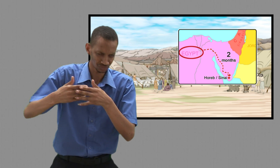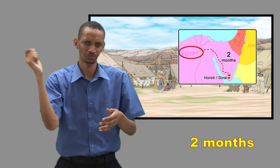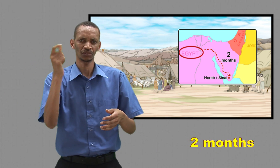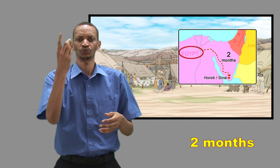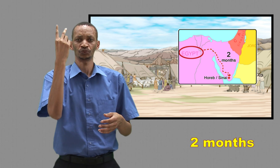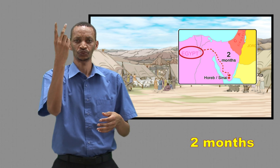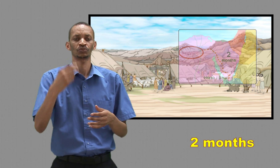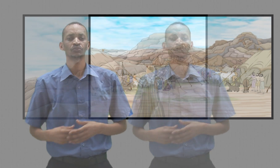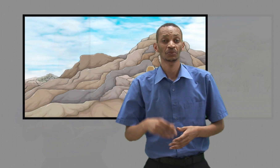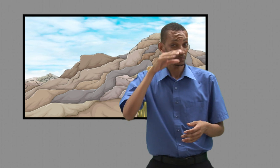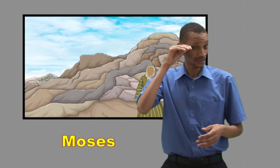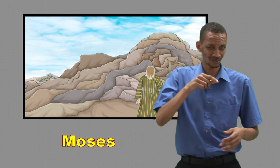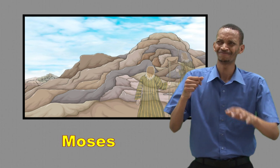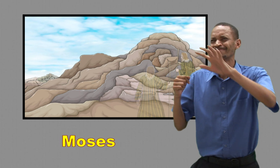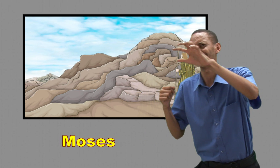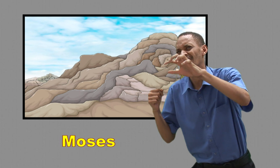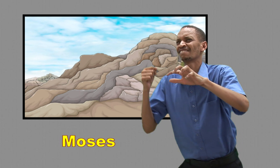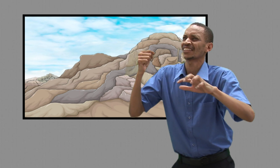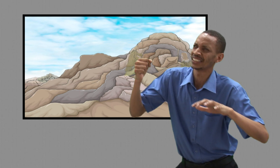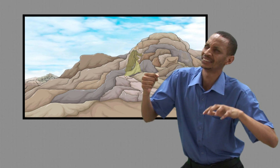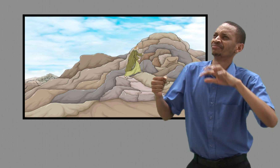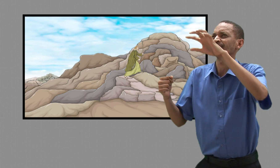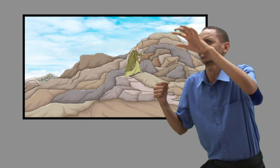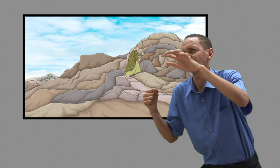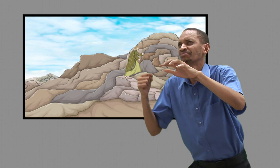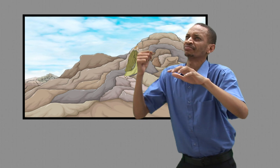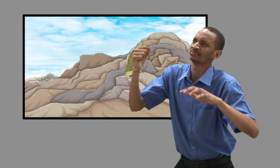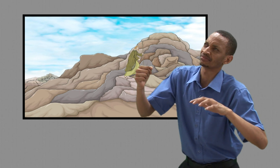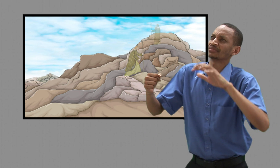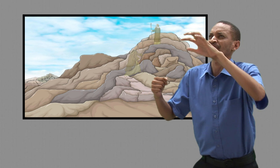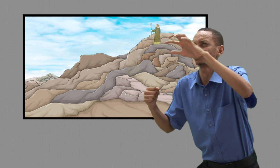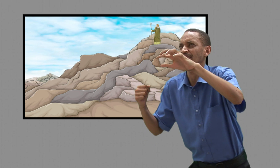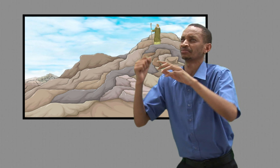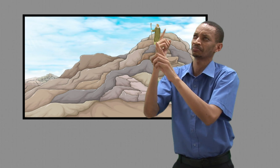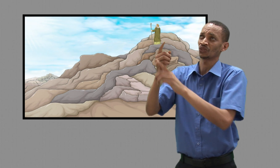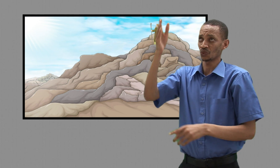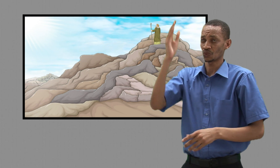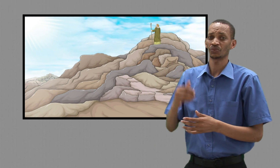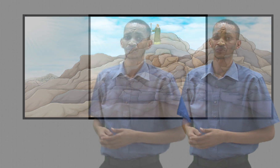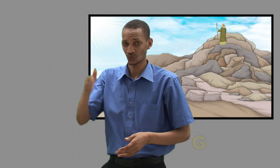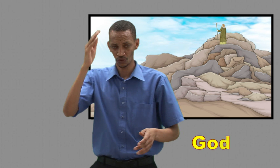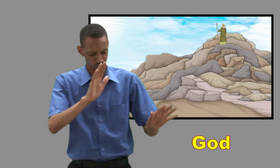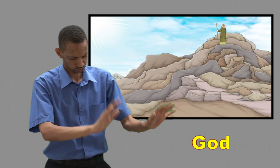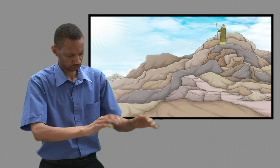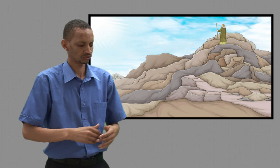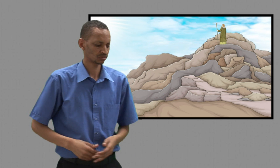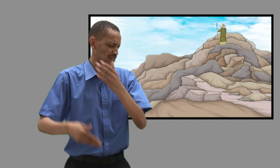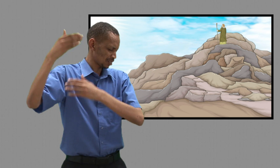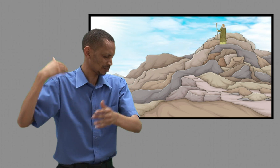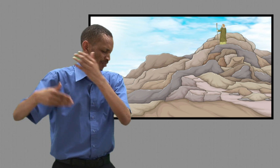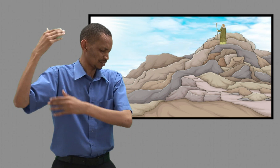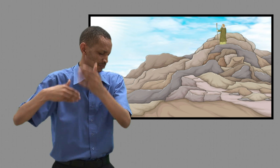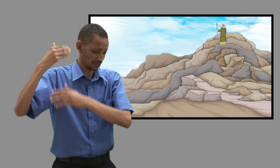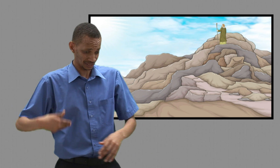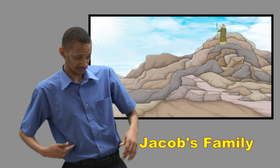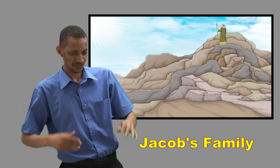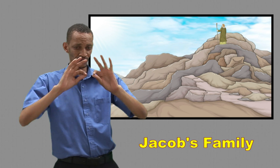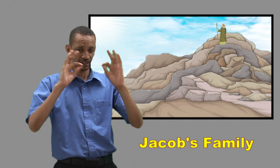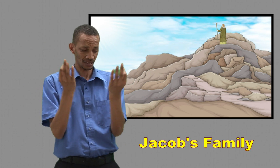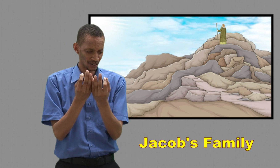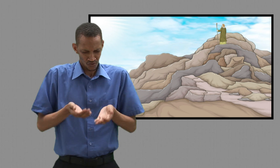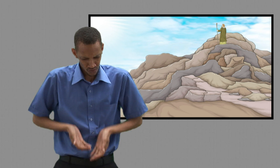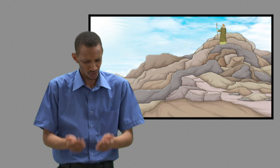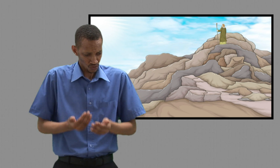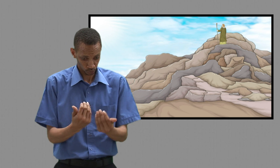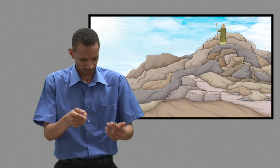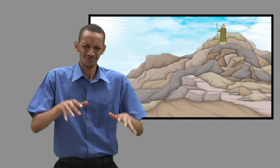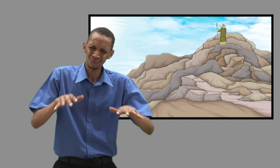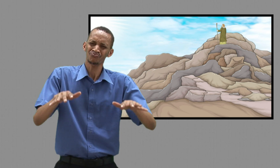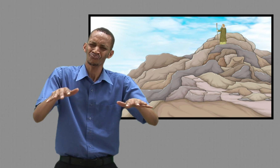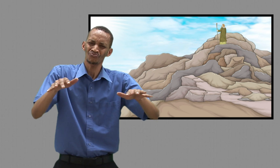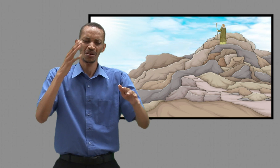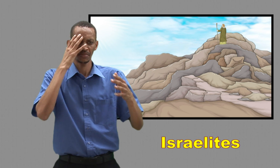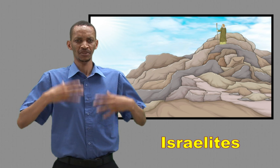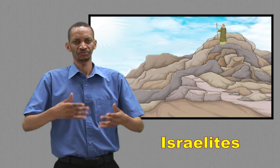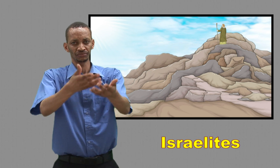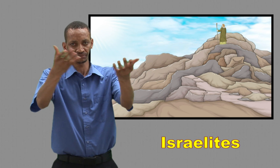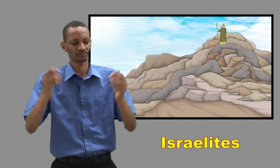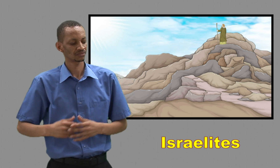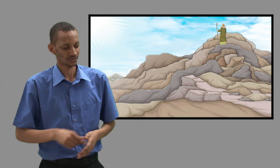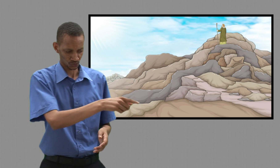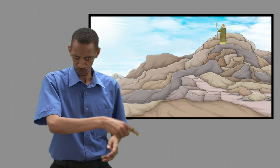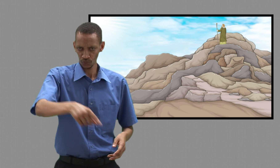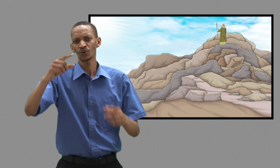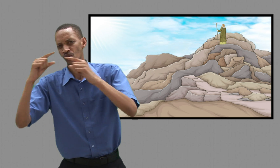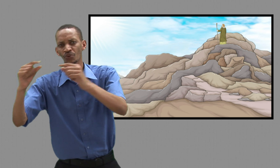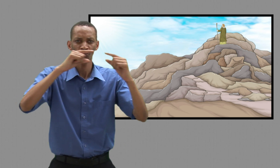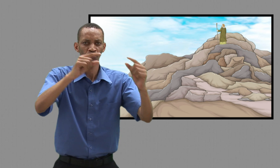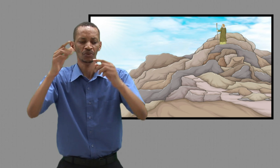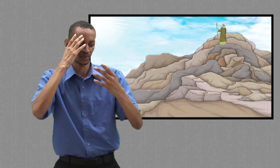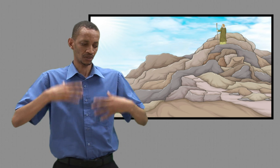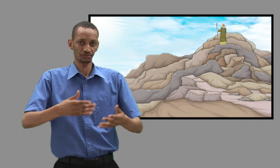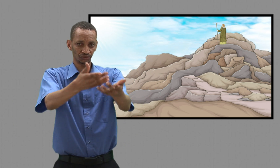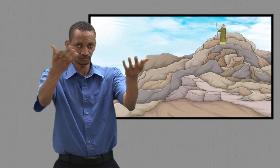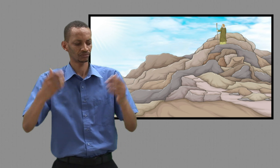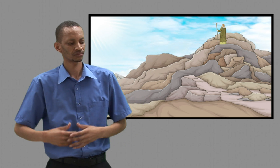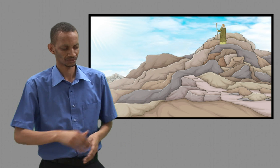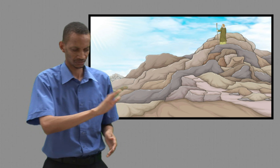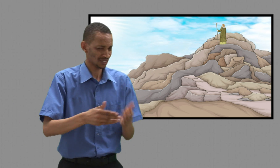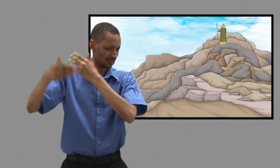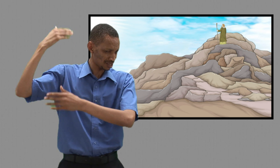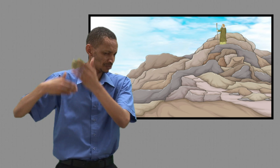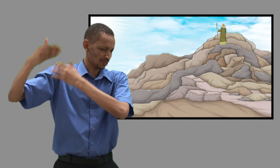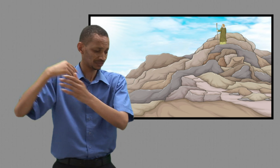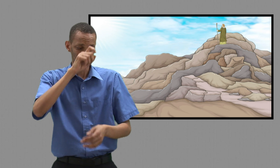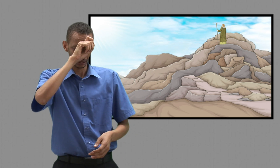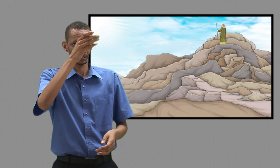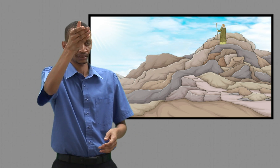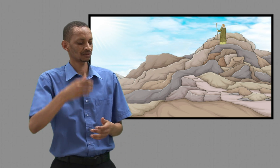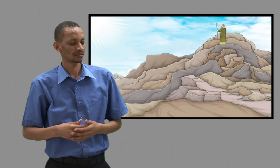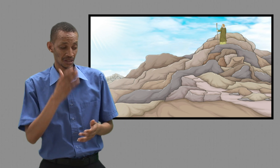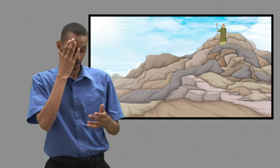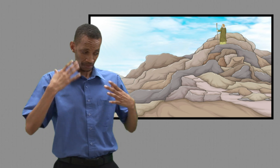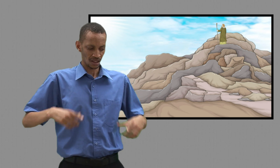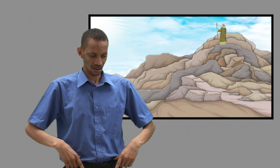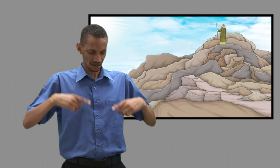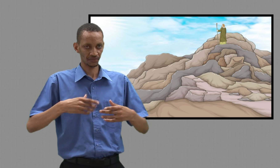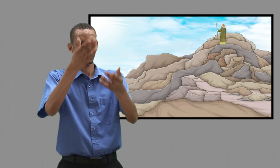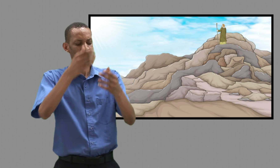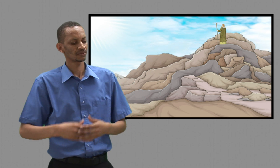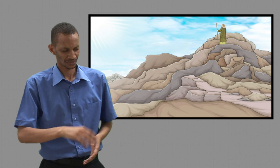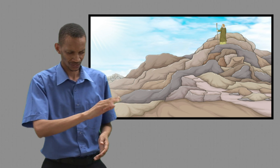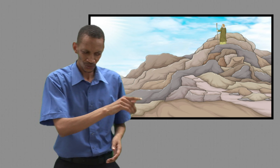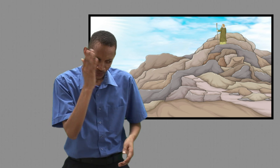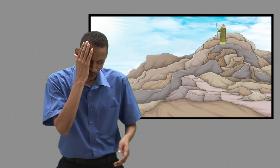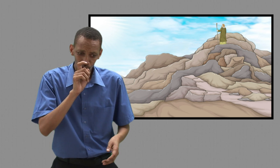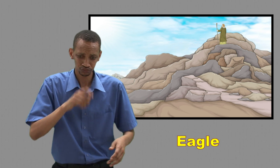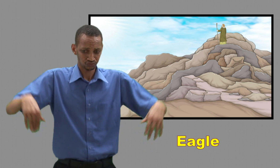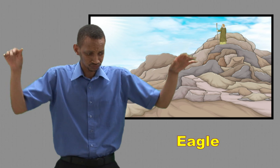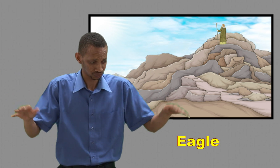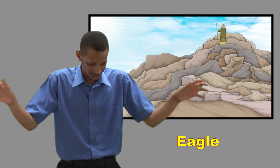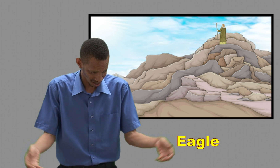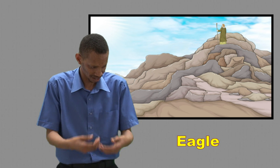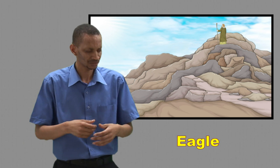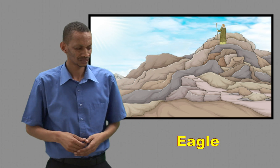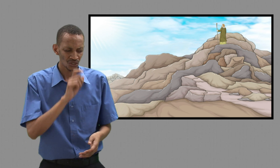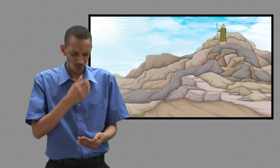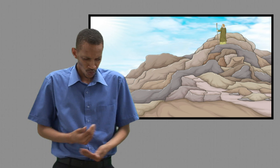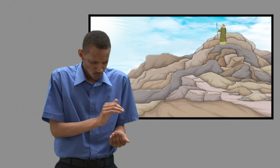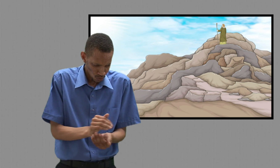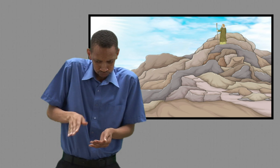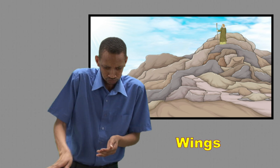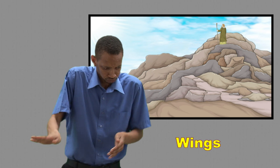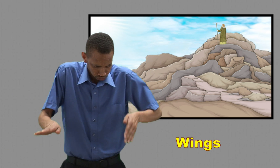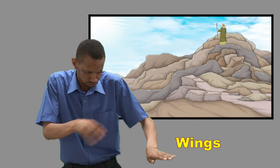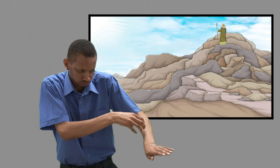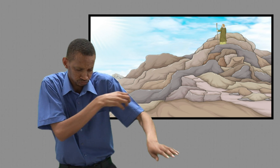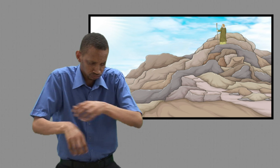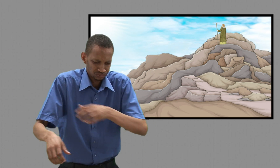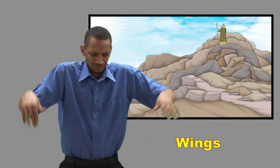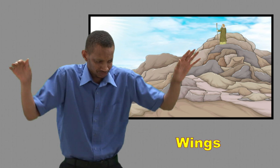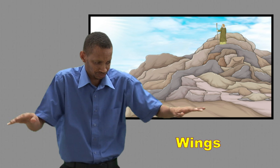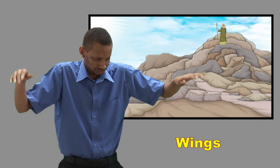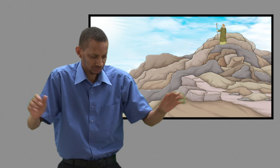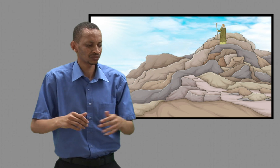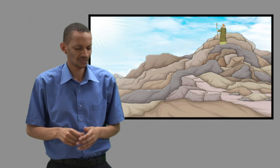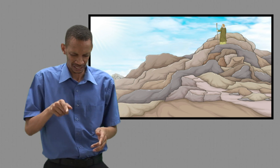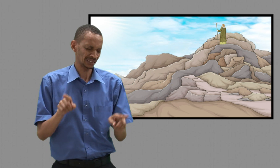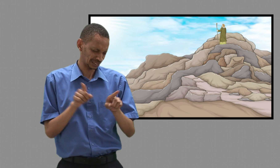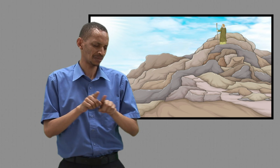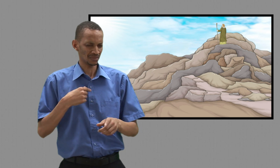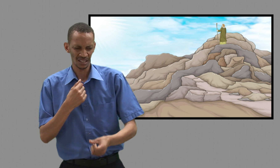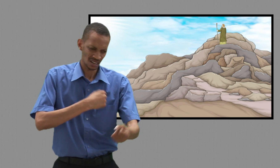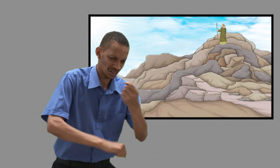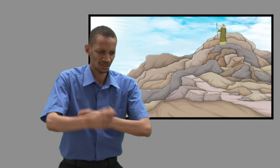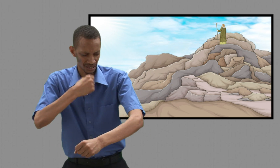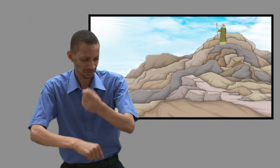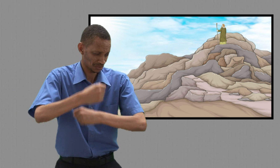Then Moses went up to God, and the LORD called to him from the mountain, “This is what you are to tell the house of Jacob and explain to the sons of Israel: ‘You have seen for yourselves what I did to Egypt, and how I carried you on eagles’ wings and brought you to Myself.